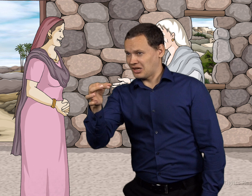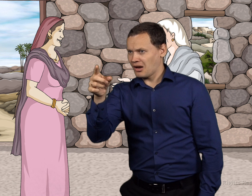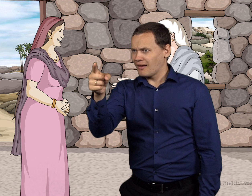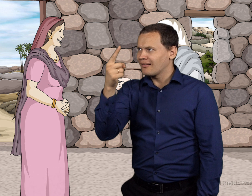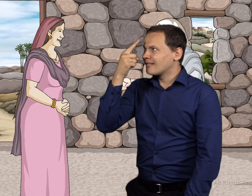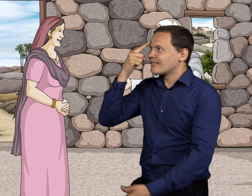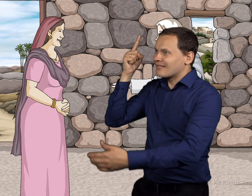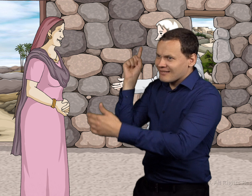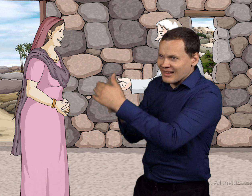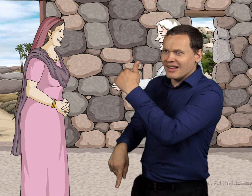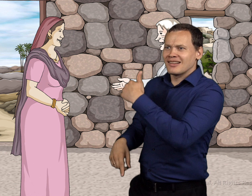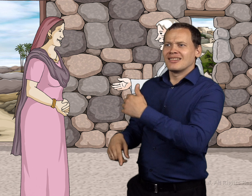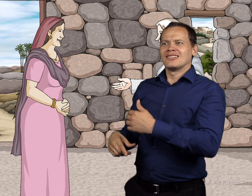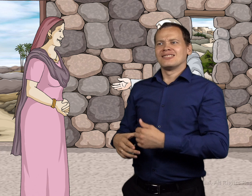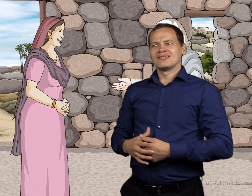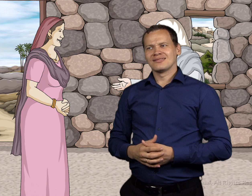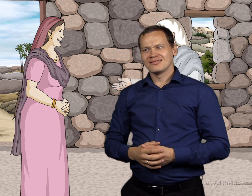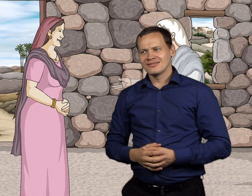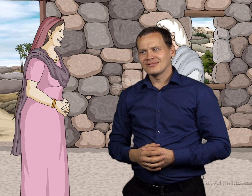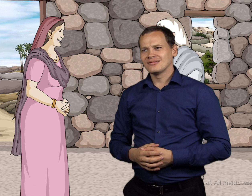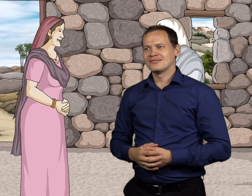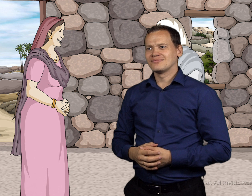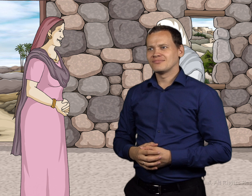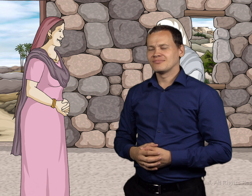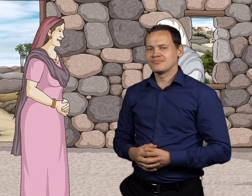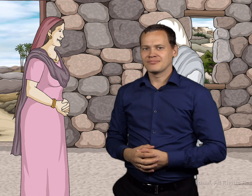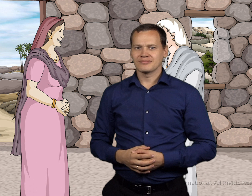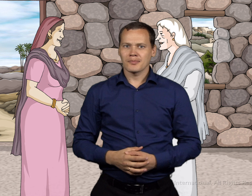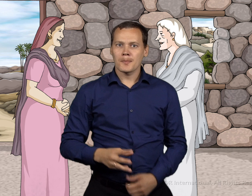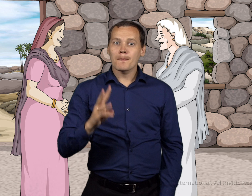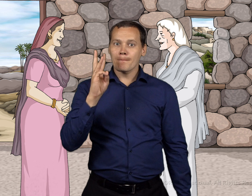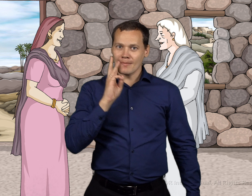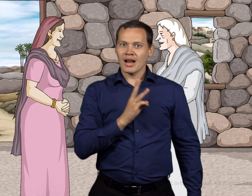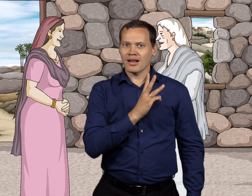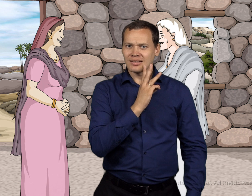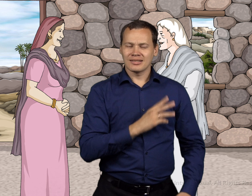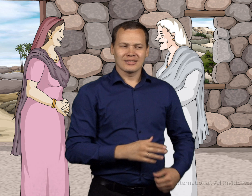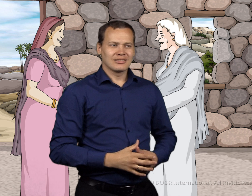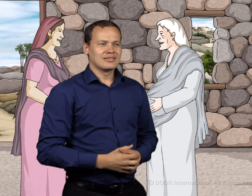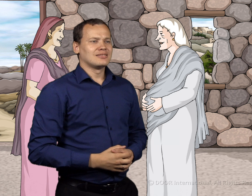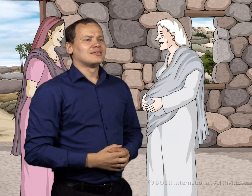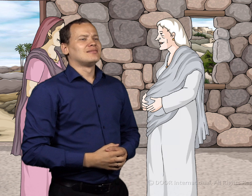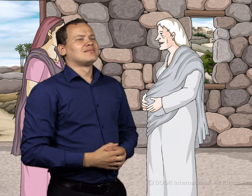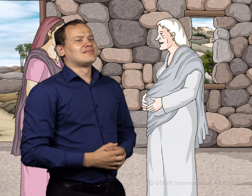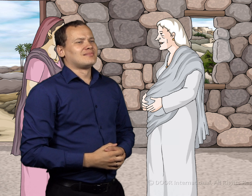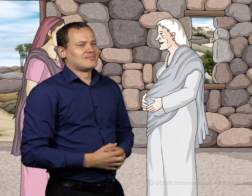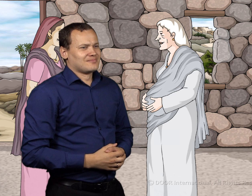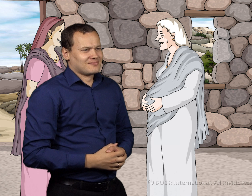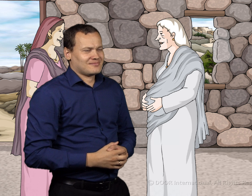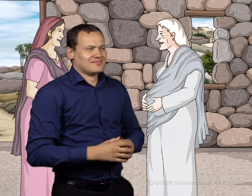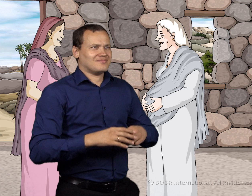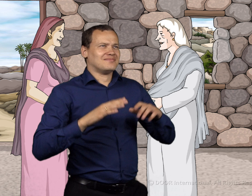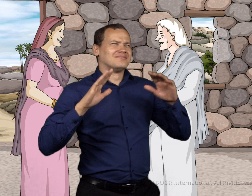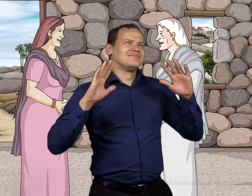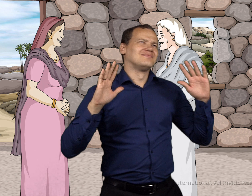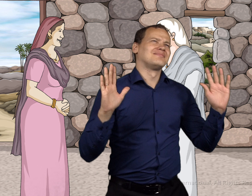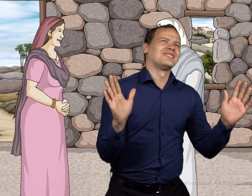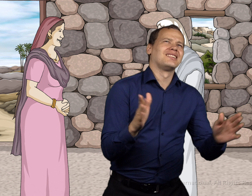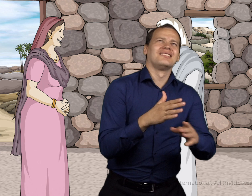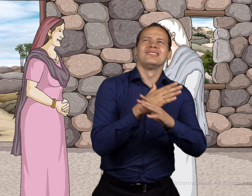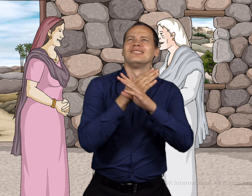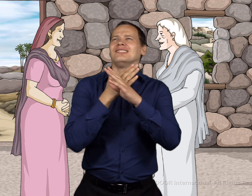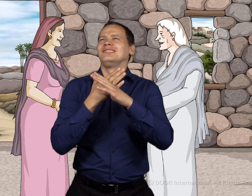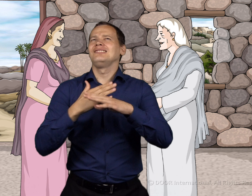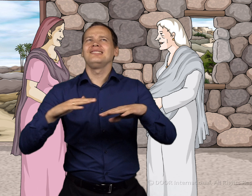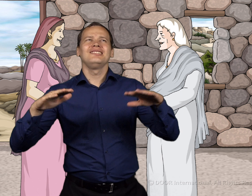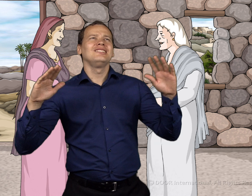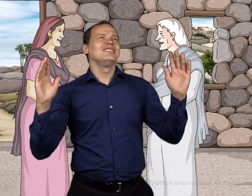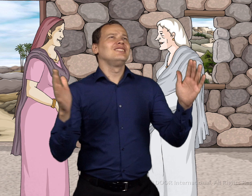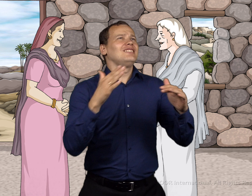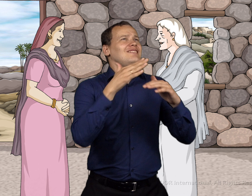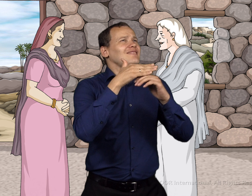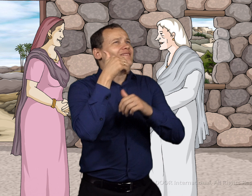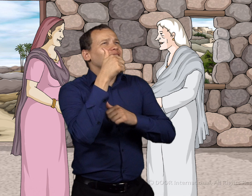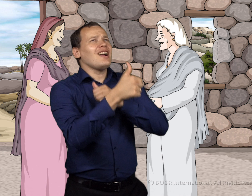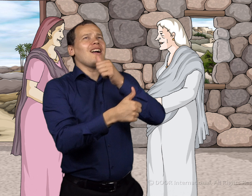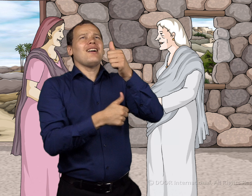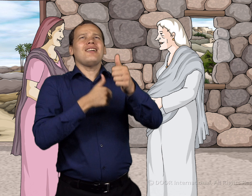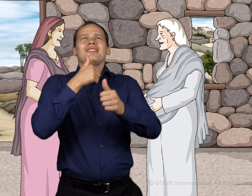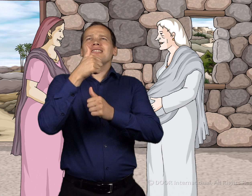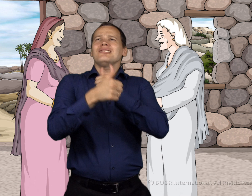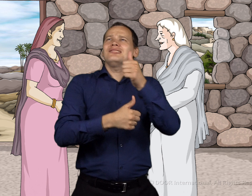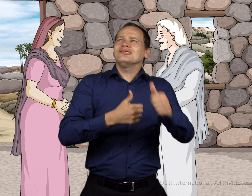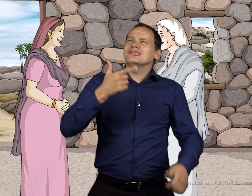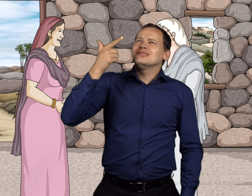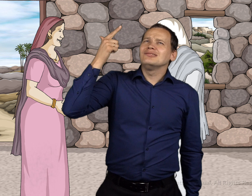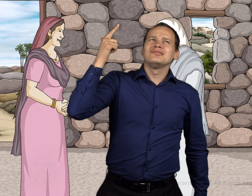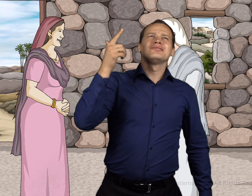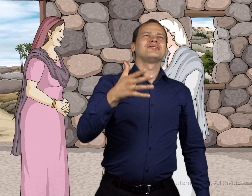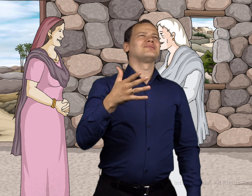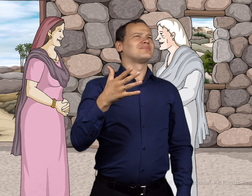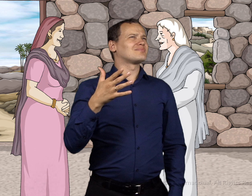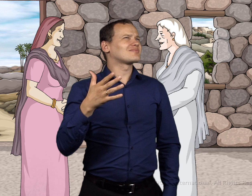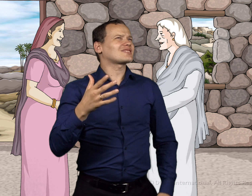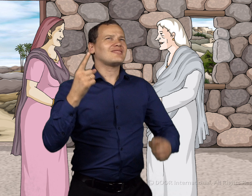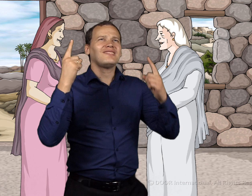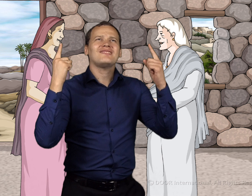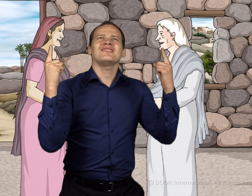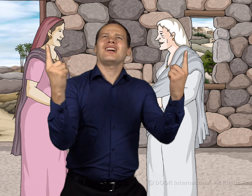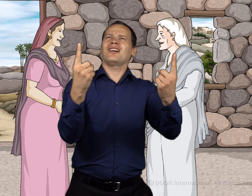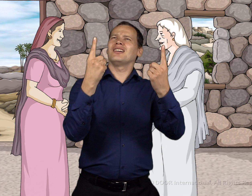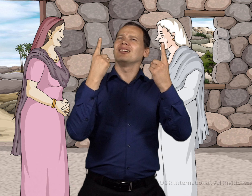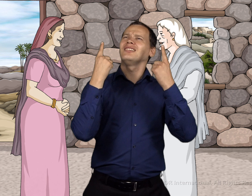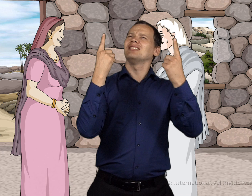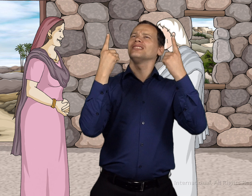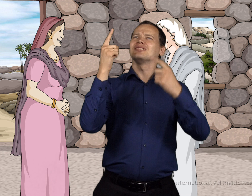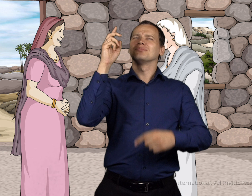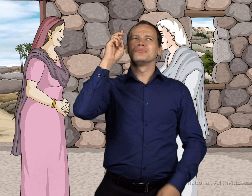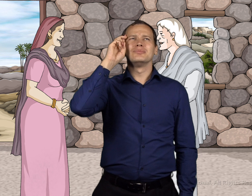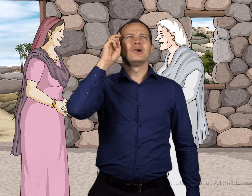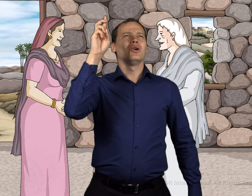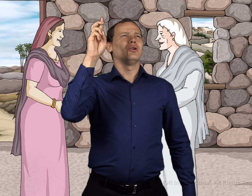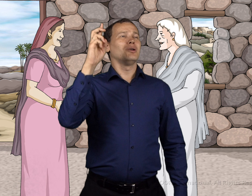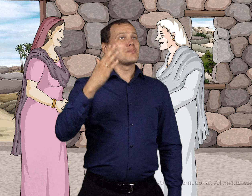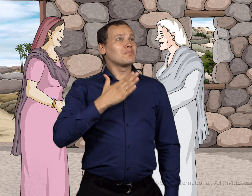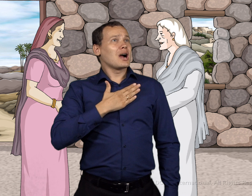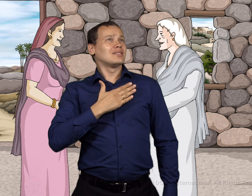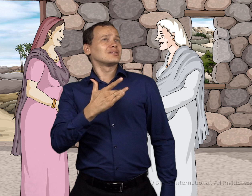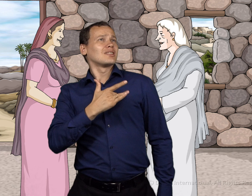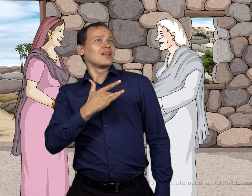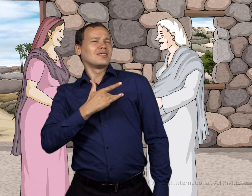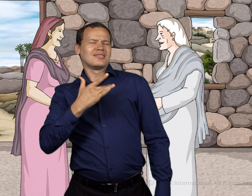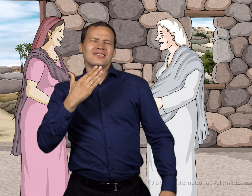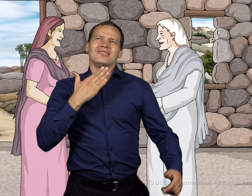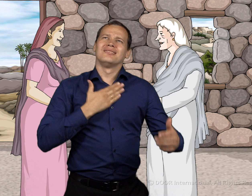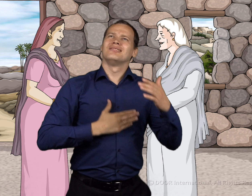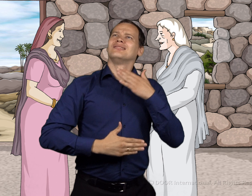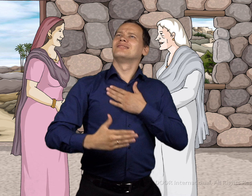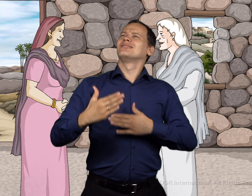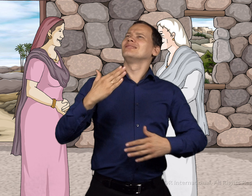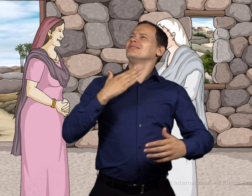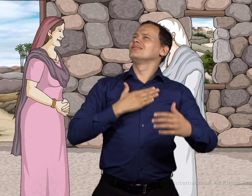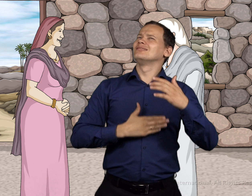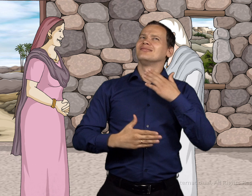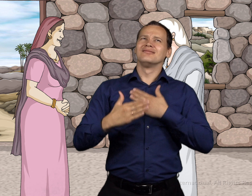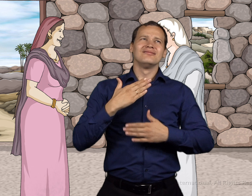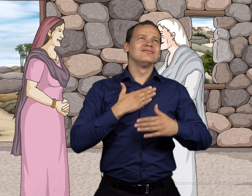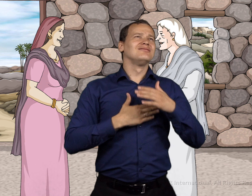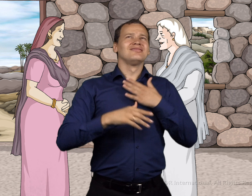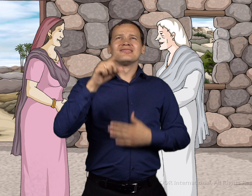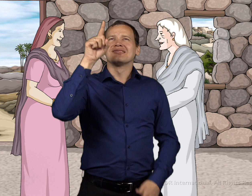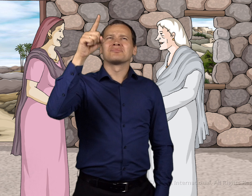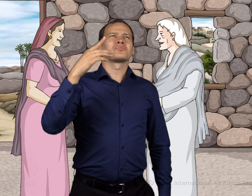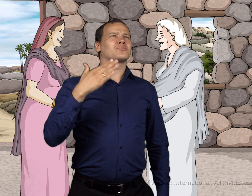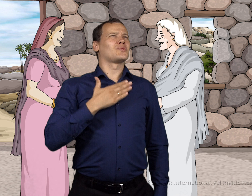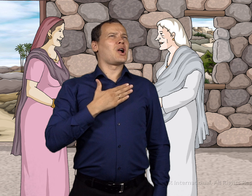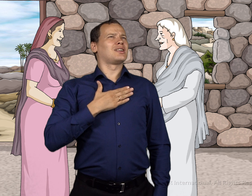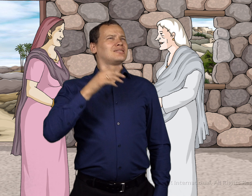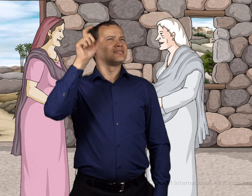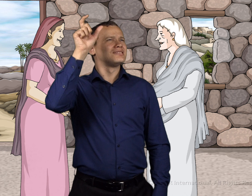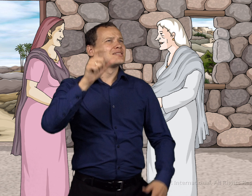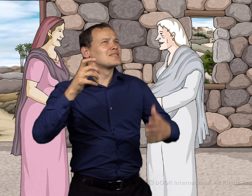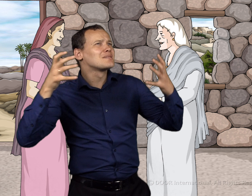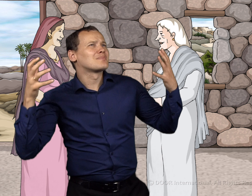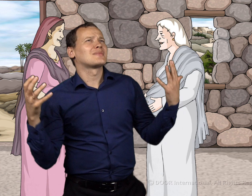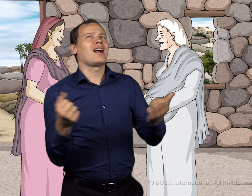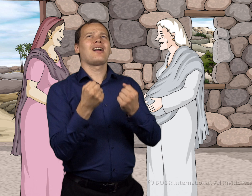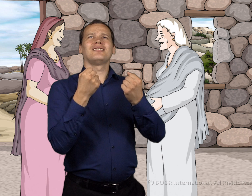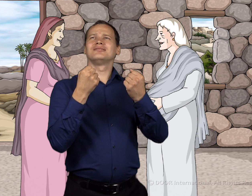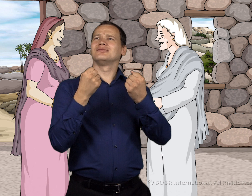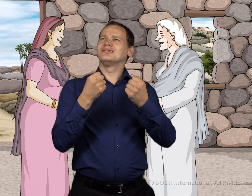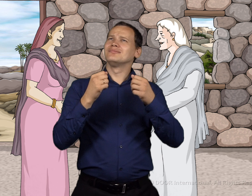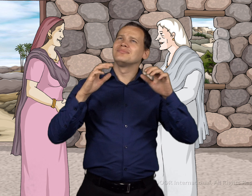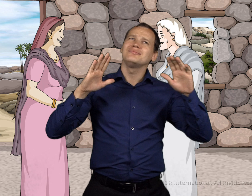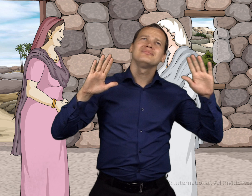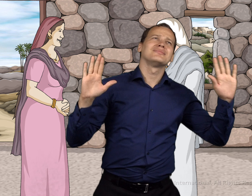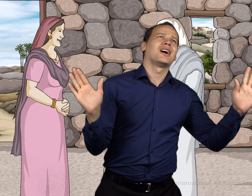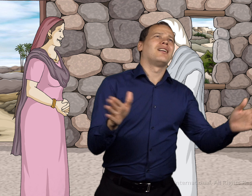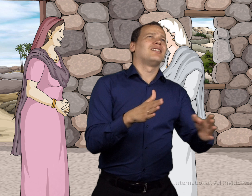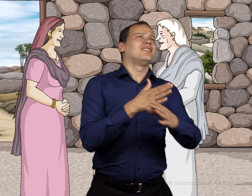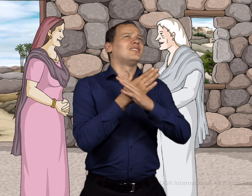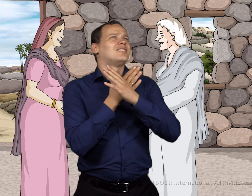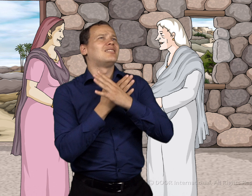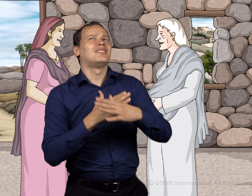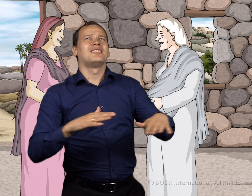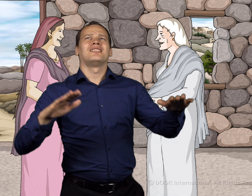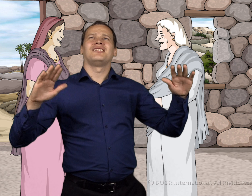He has brought down rulers from their thrones, but has exalted the humble. He has filled the hungry with good things, but has sent the rich away empty.